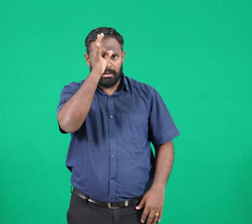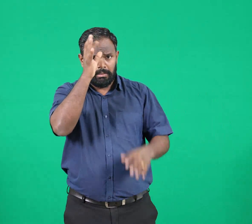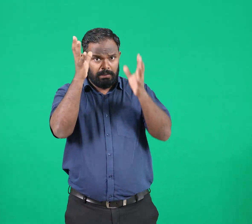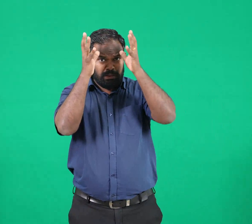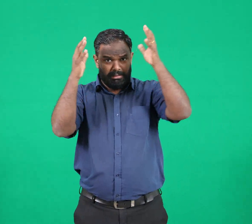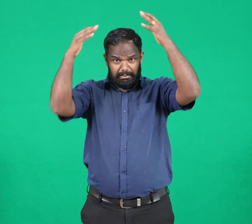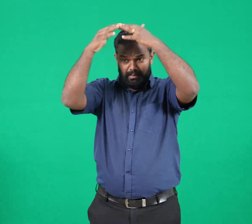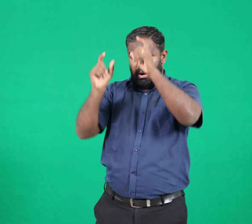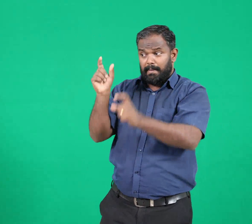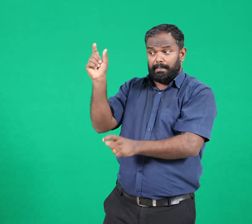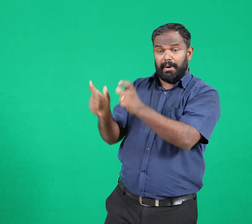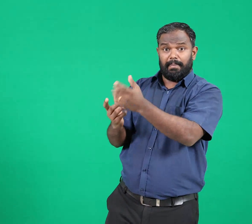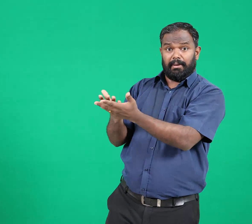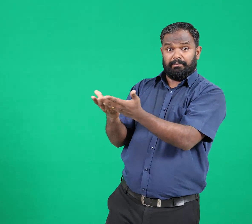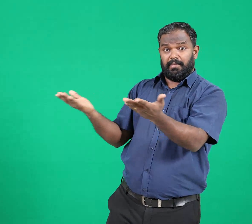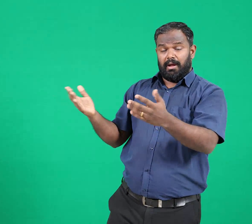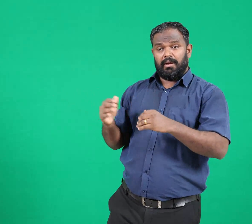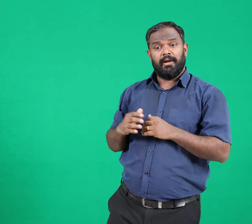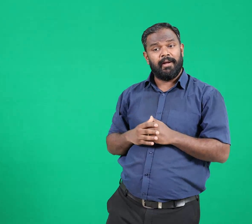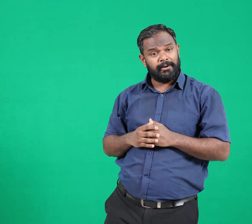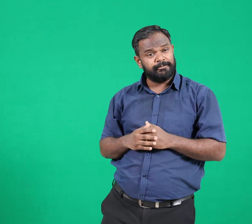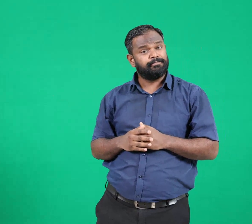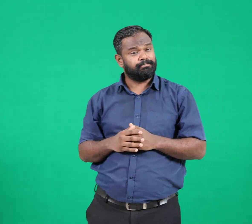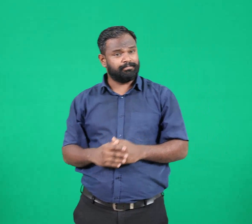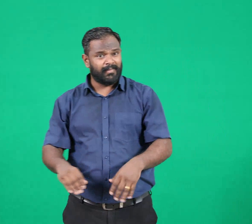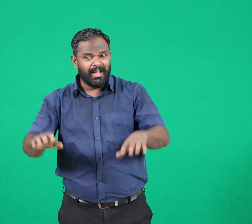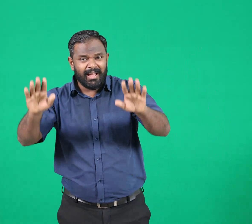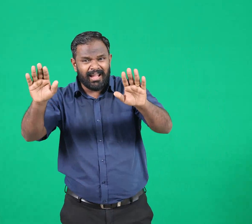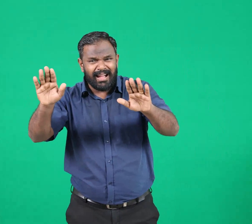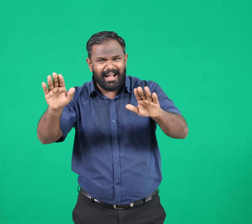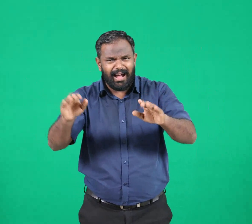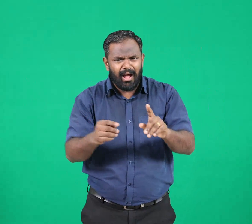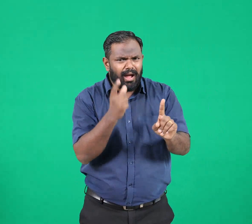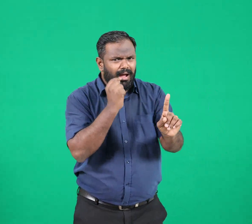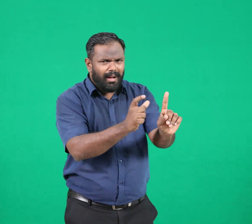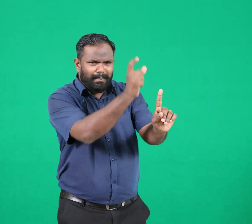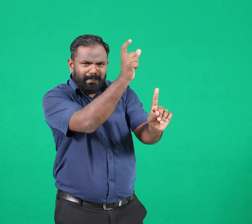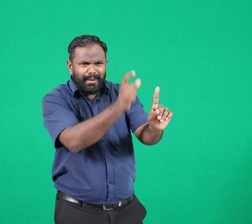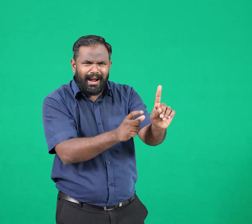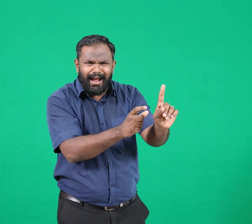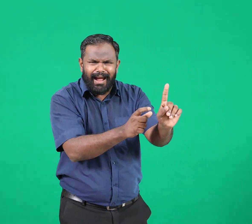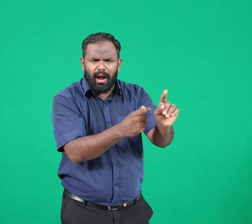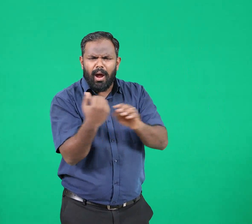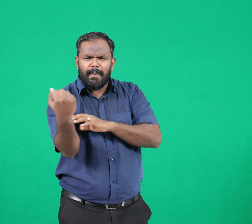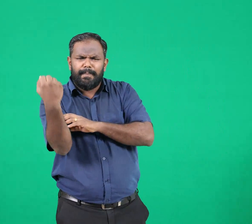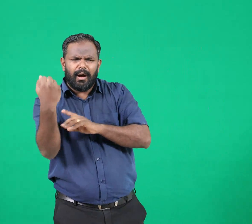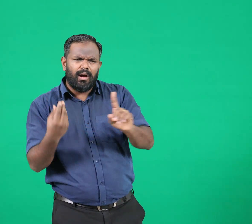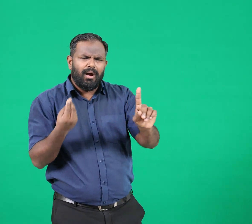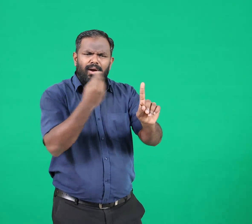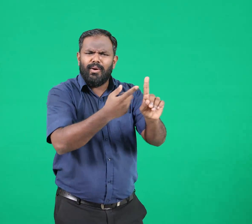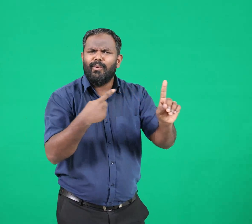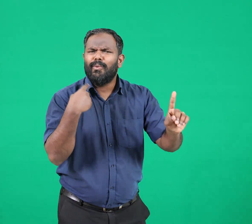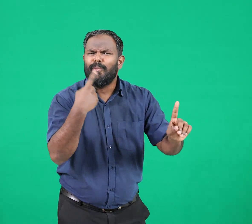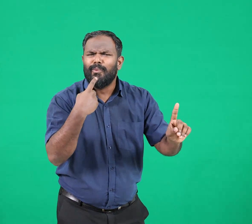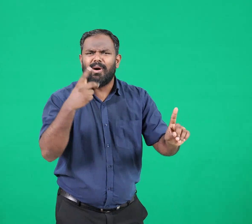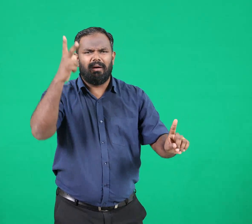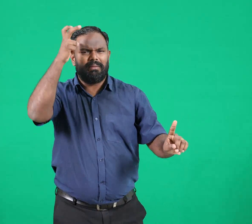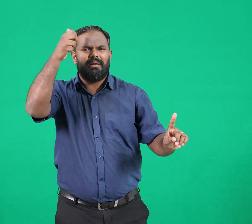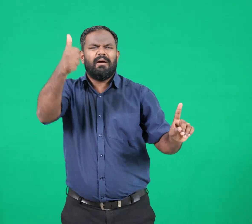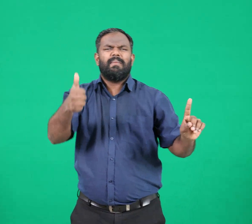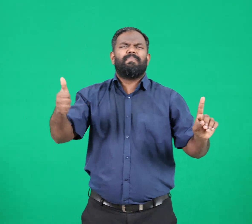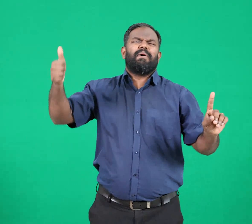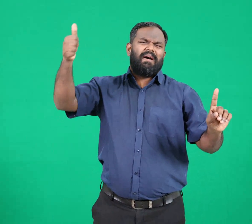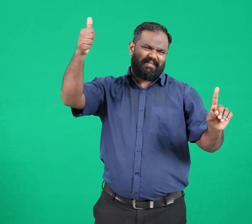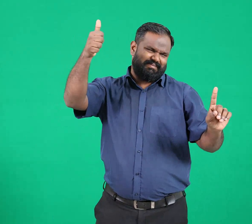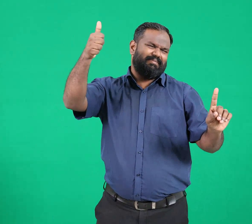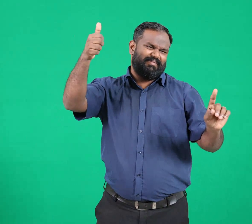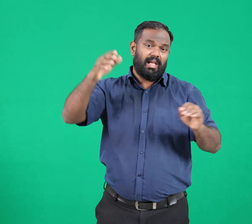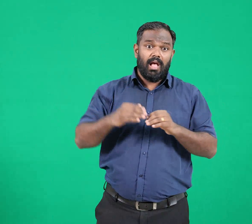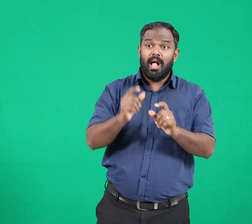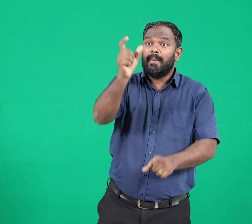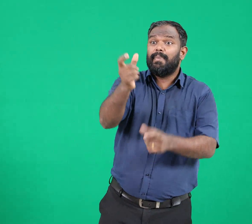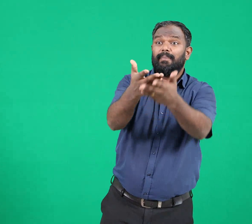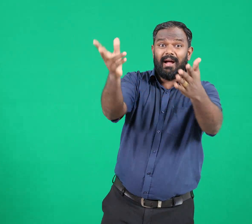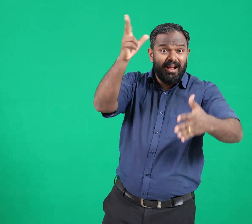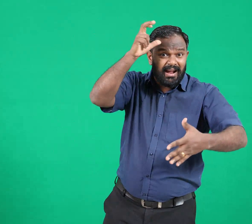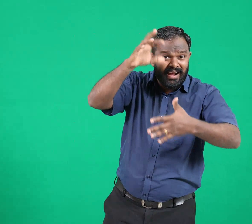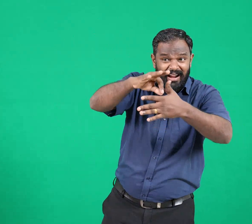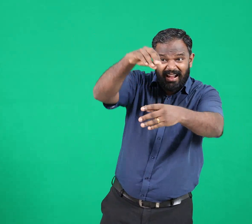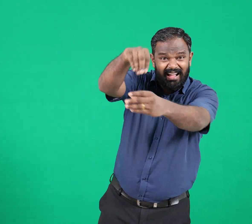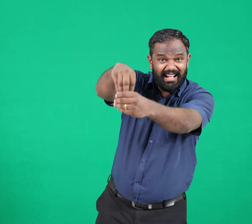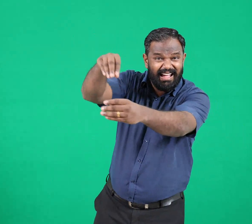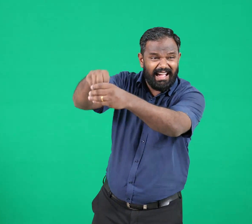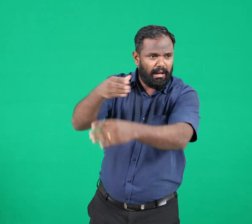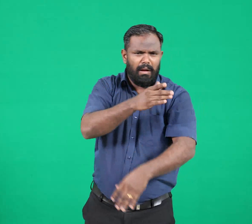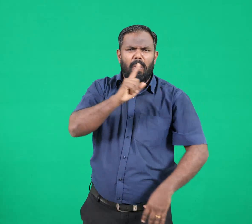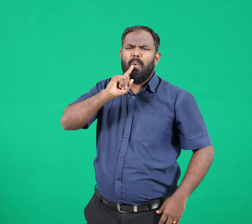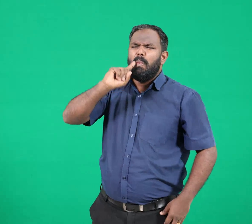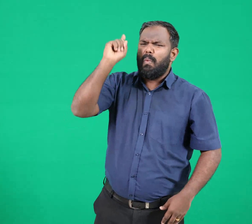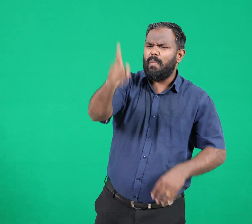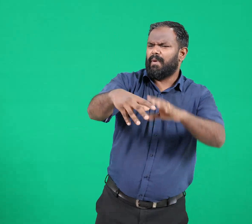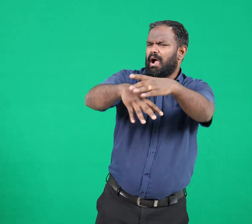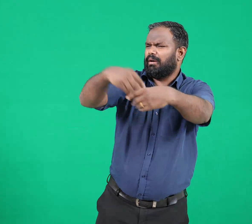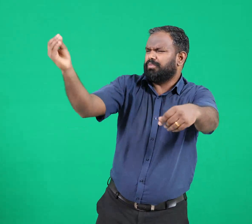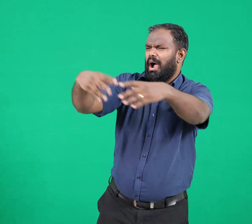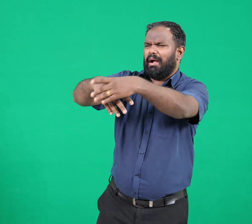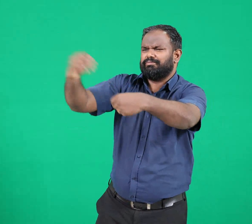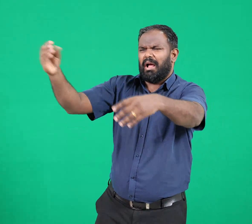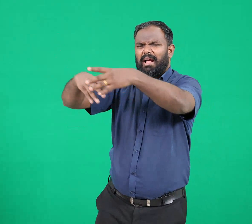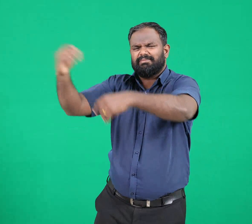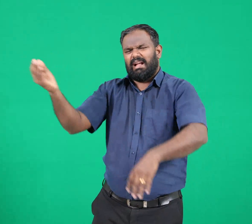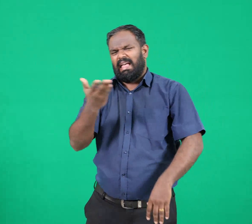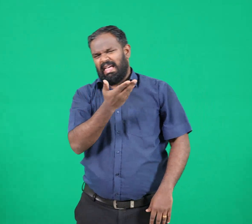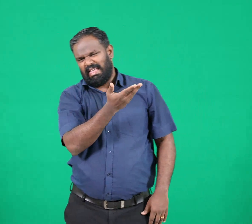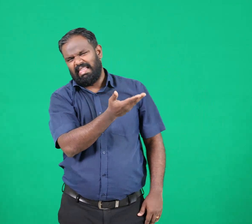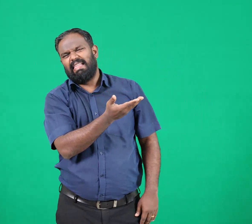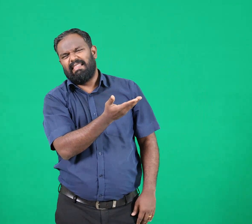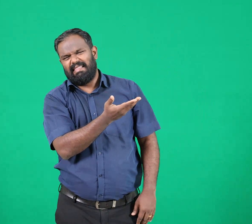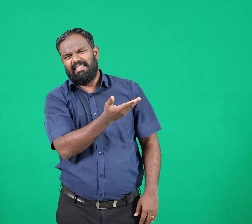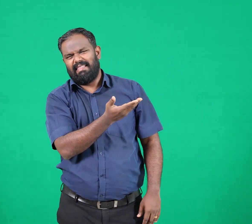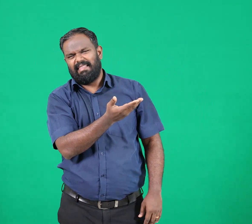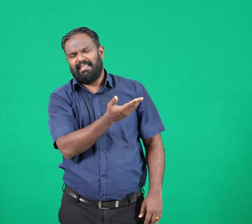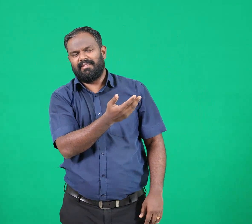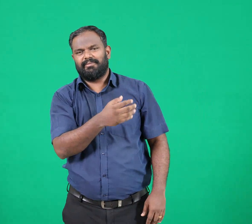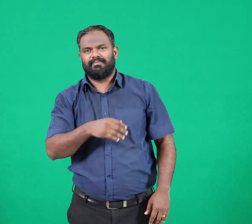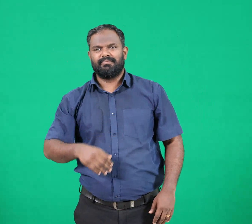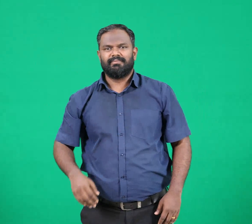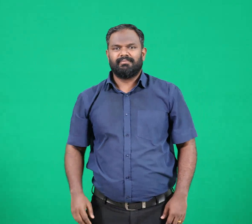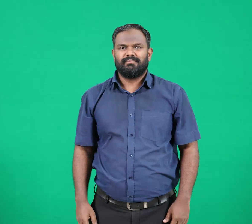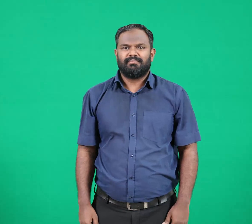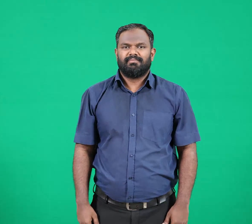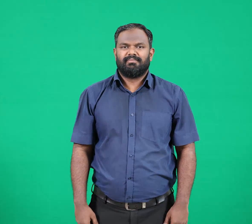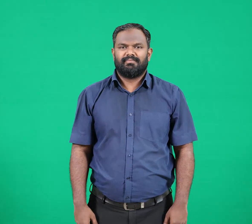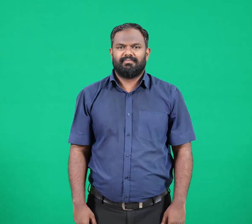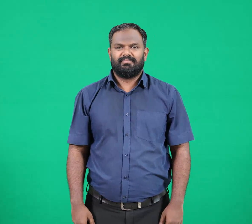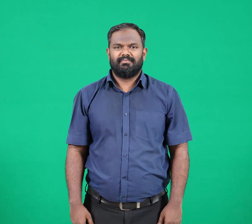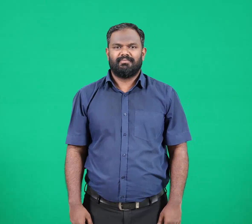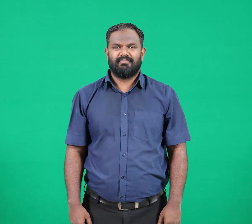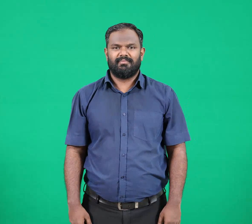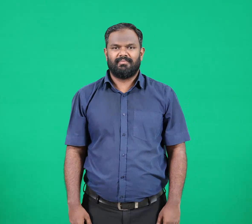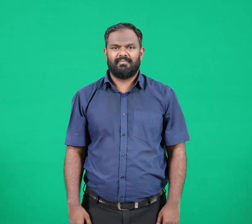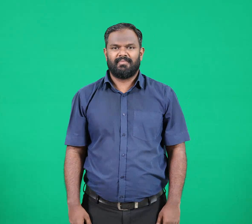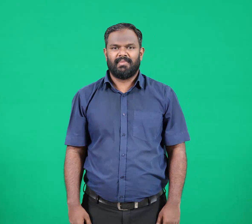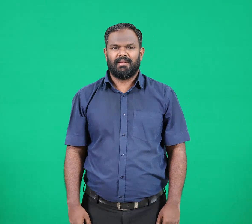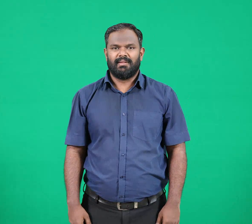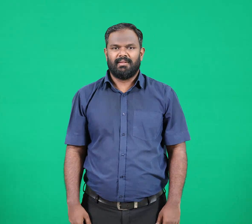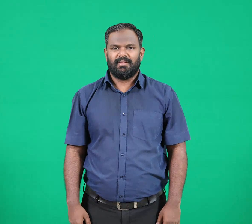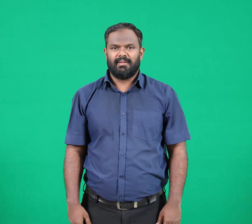But the Pharisees said, "It is by the prince of demons that He drives out demons."